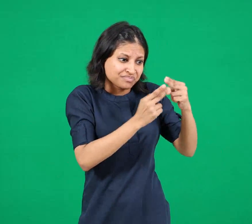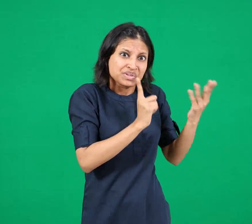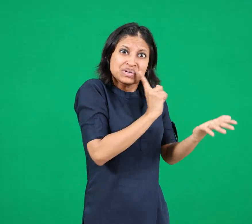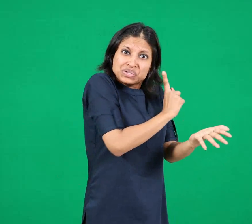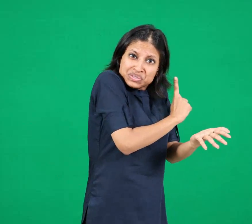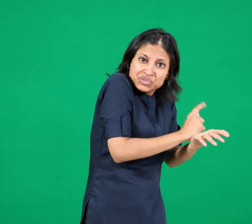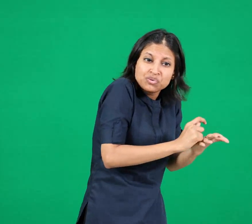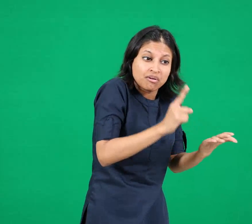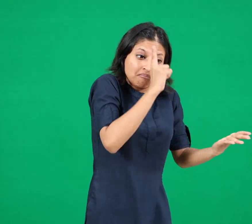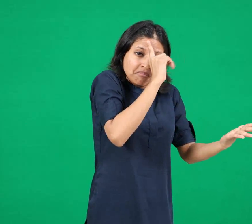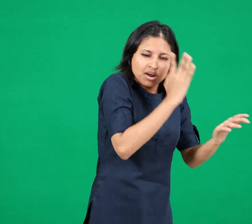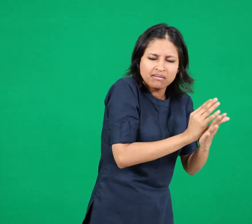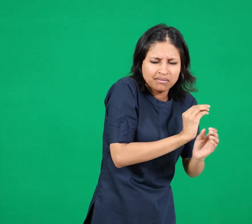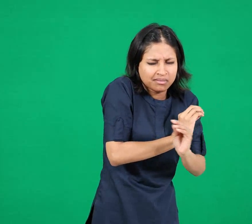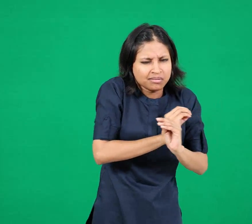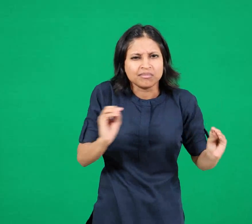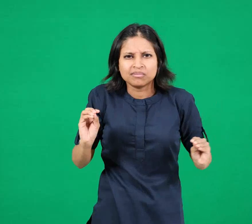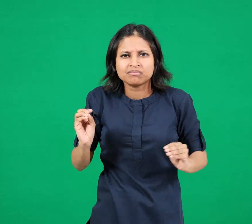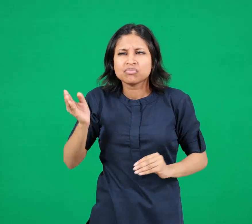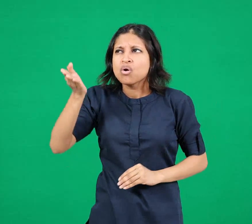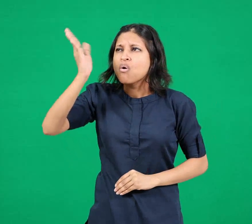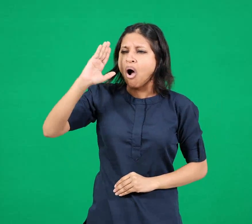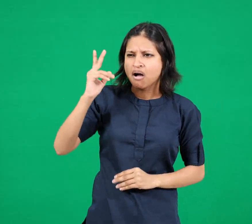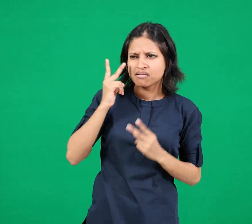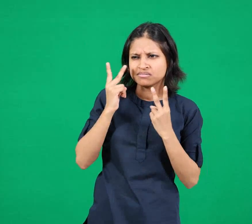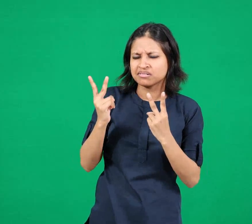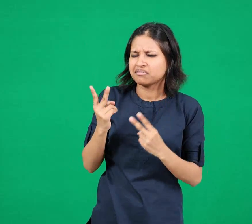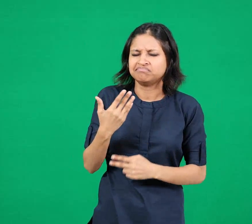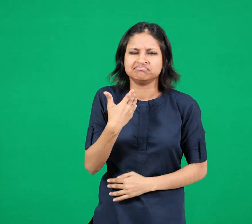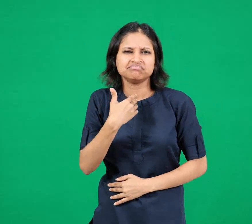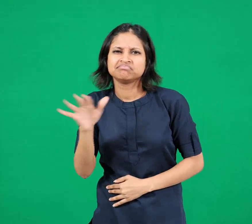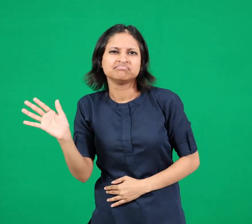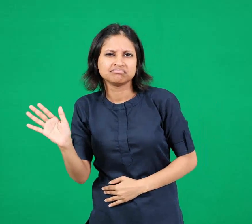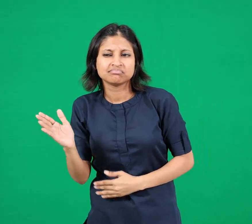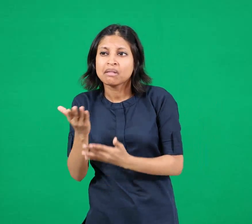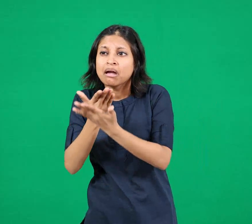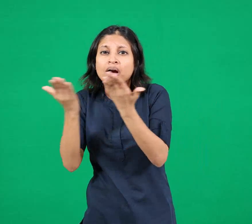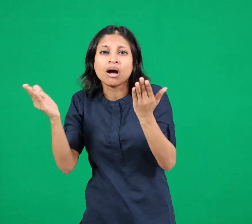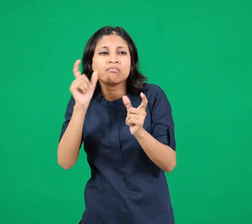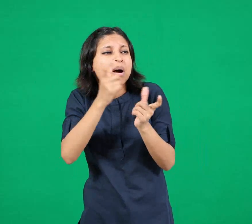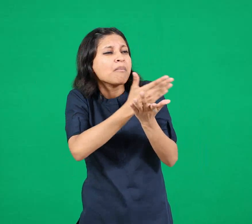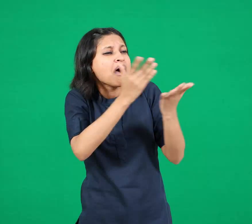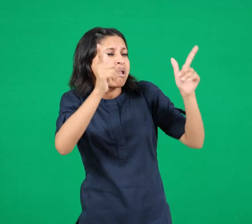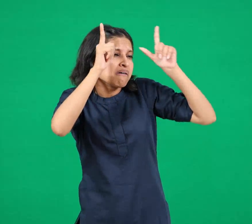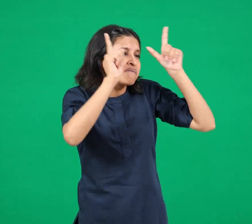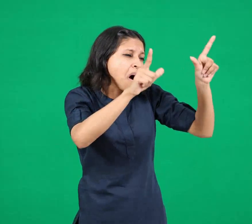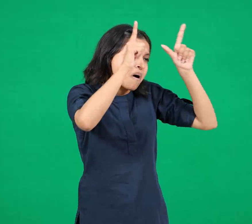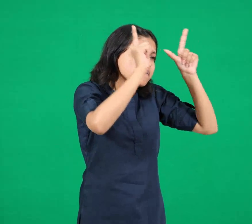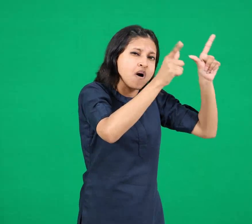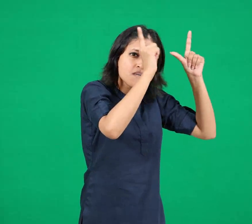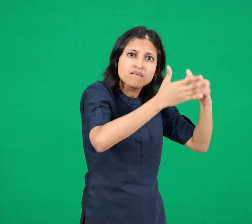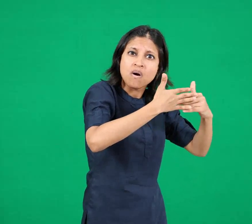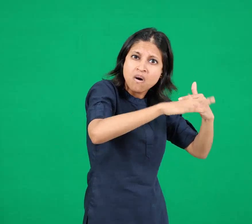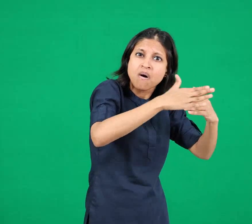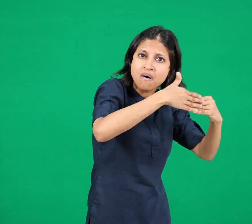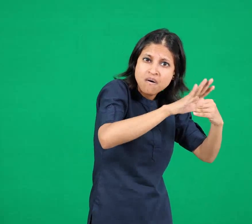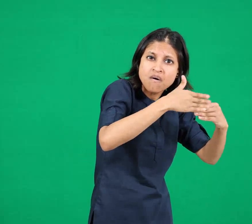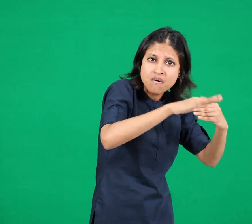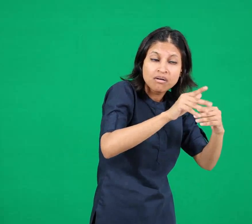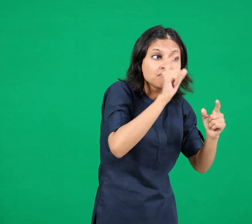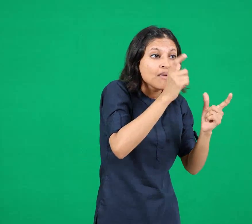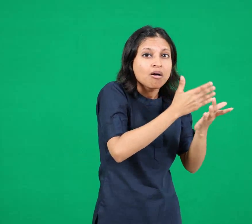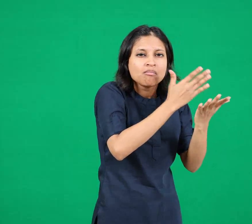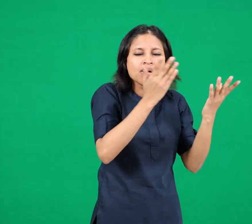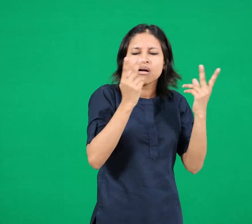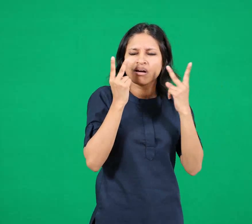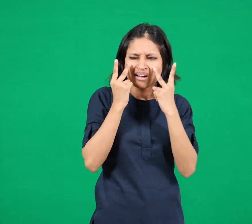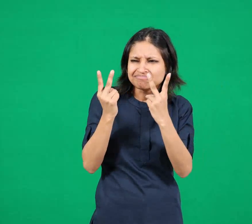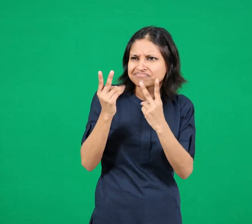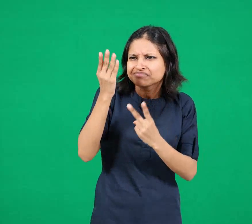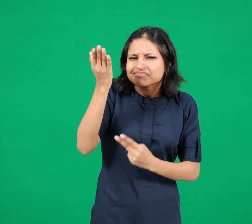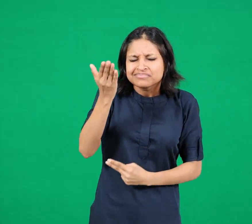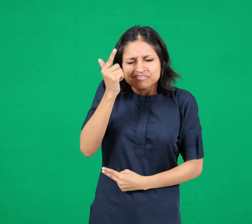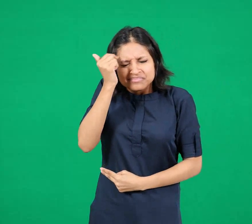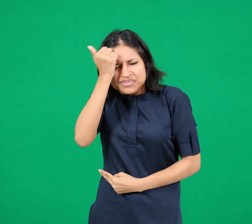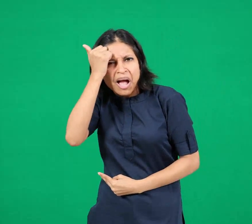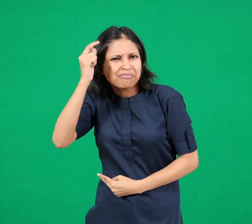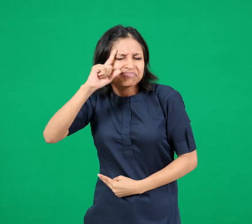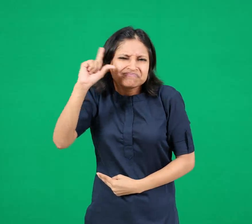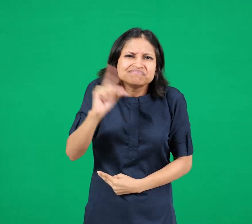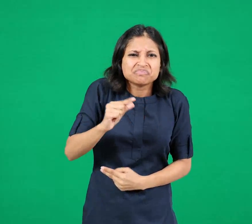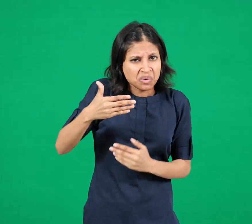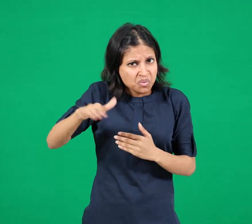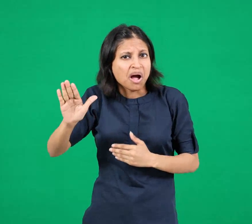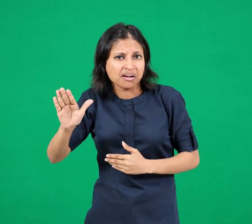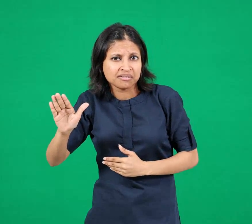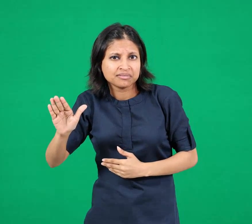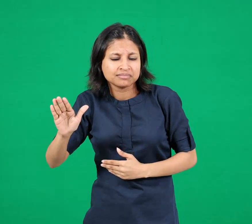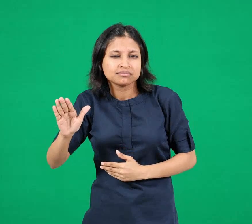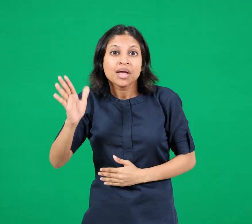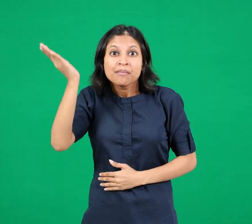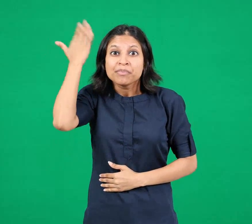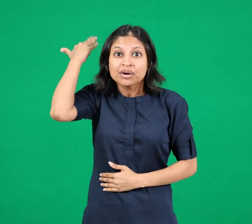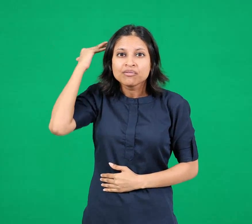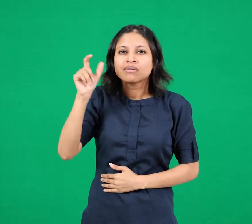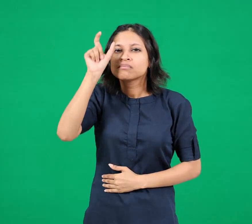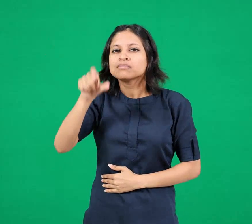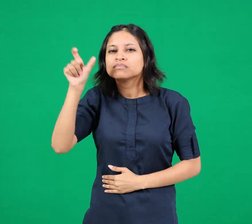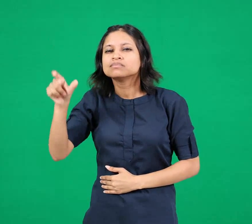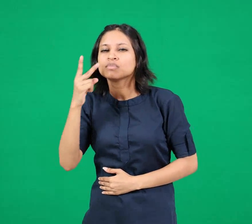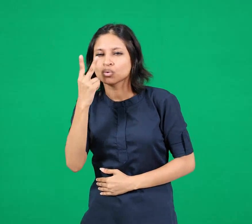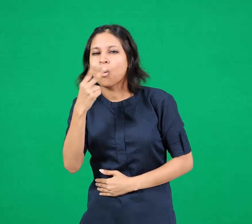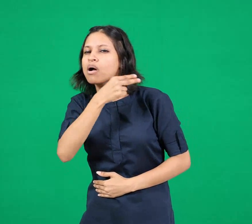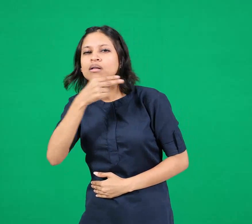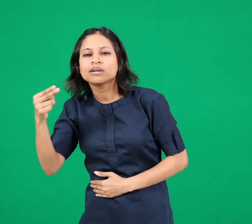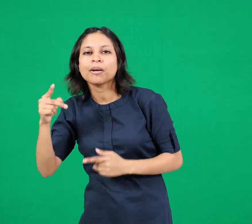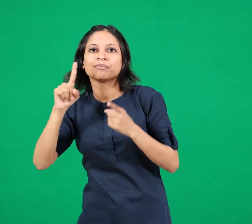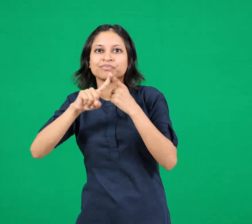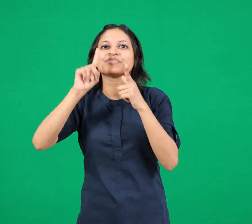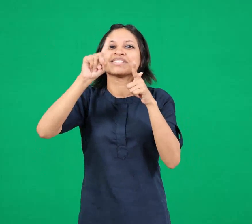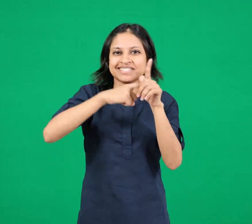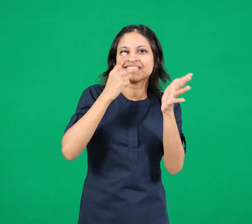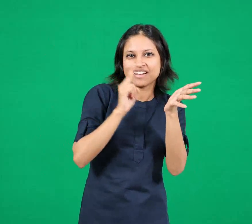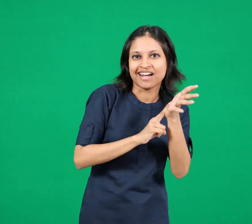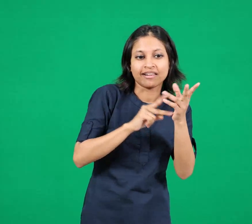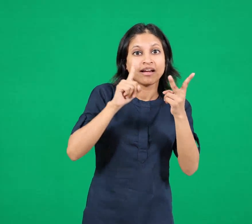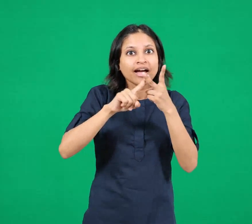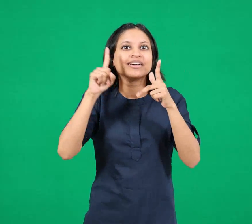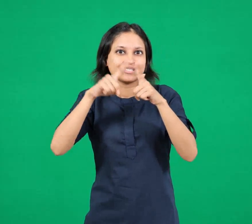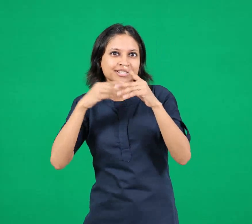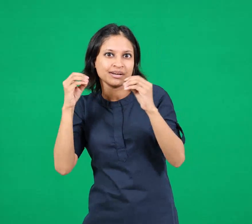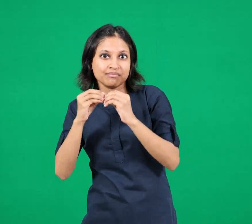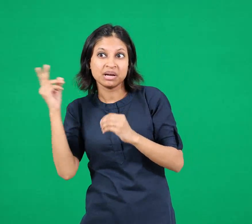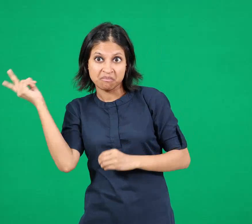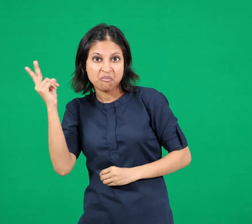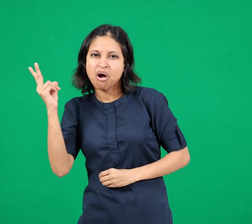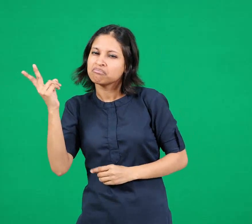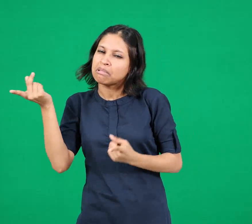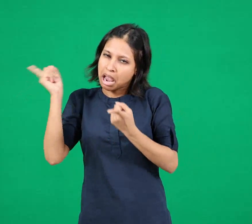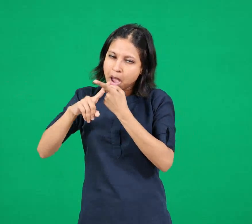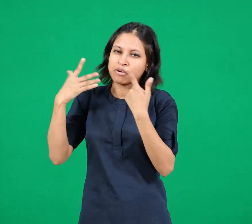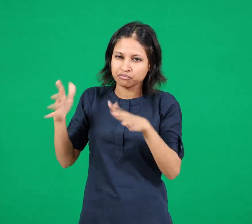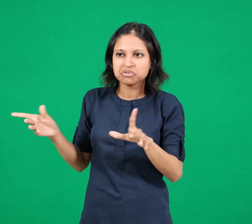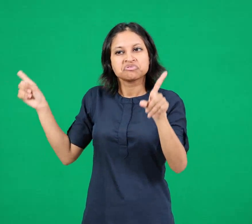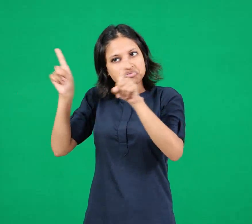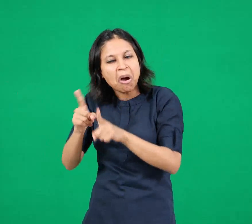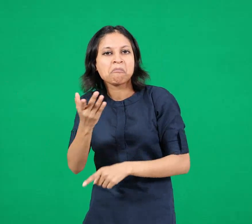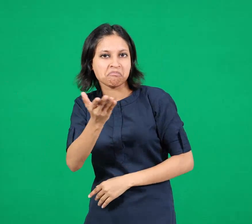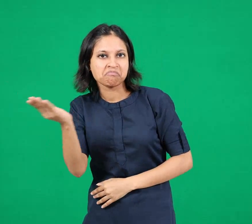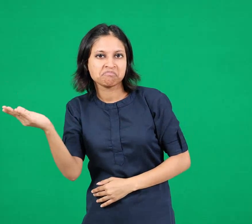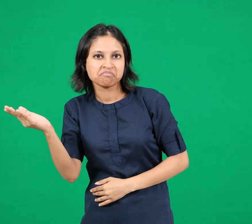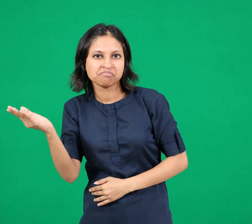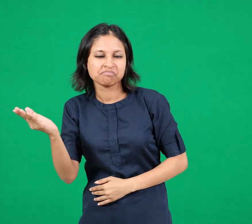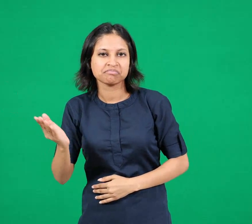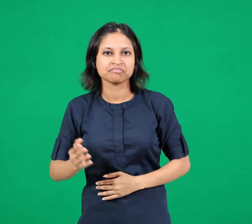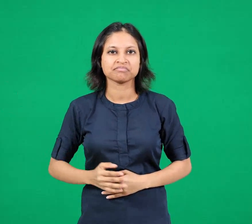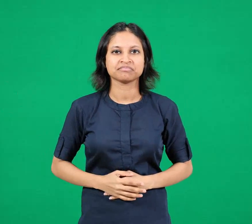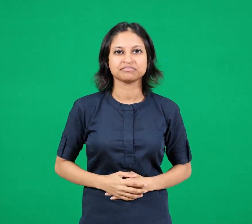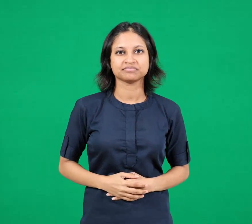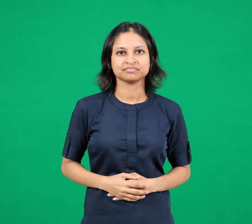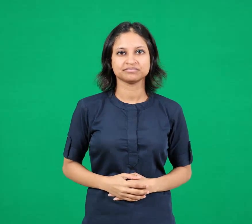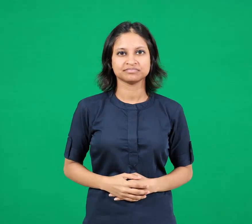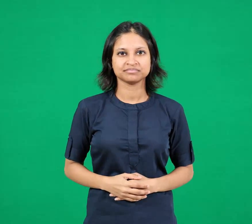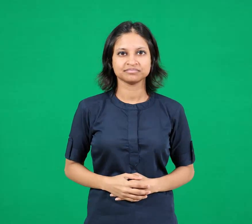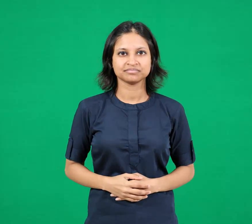But they will not advance much further. For just like Jannes and Jambres, their folly will be plain to everyone.